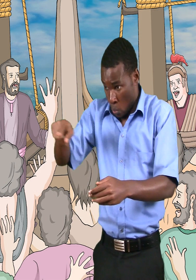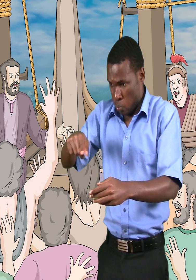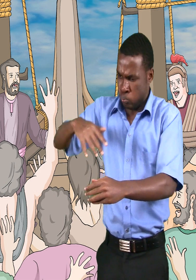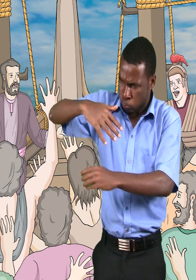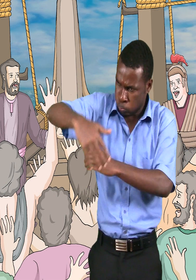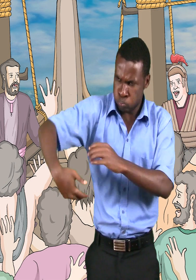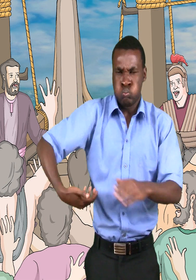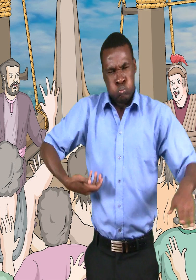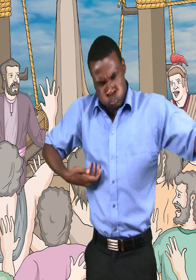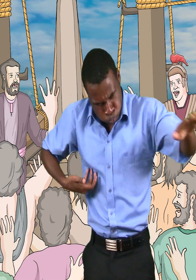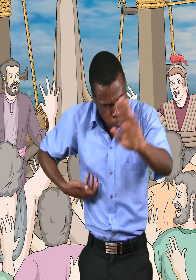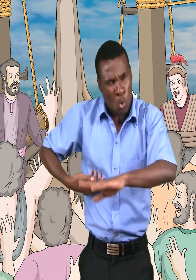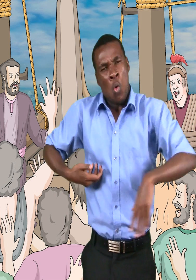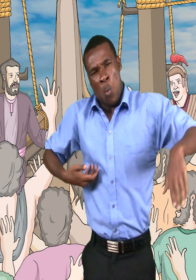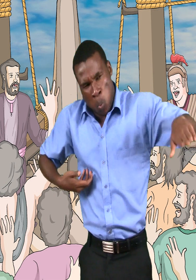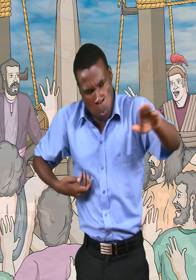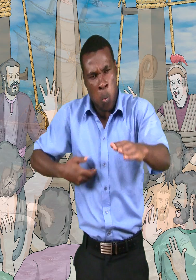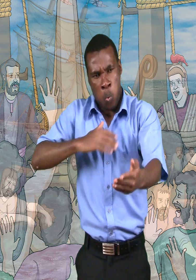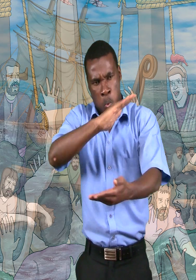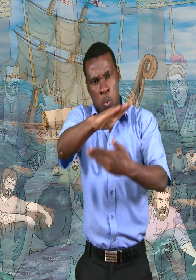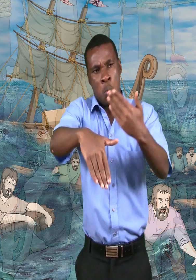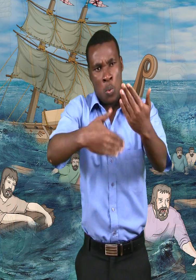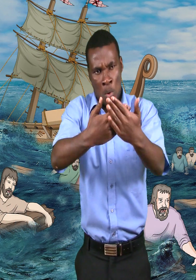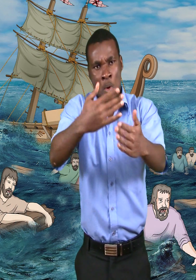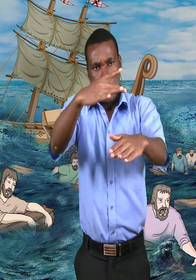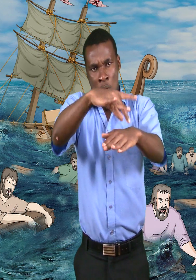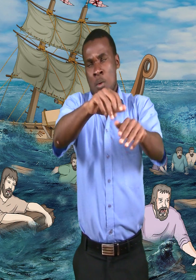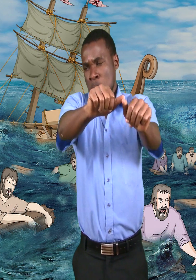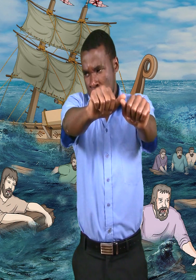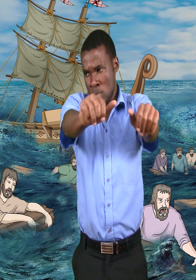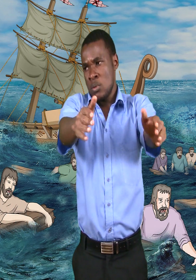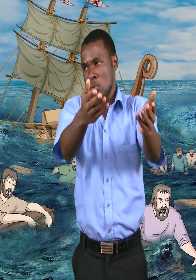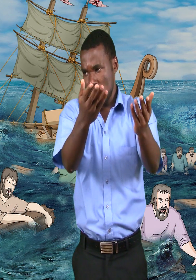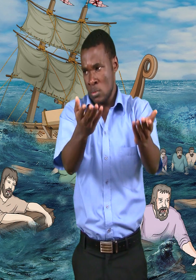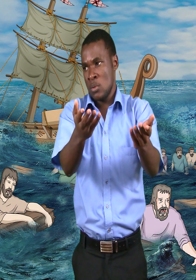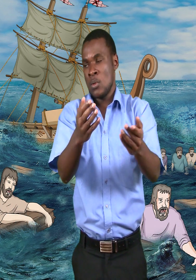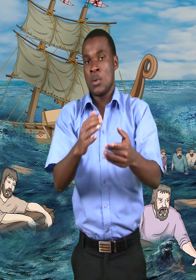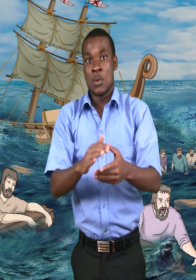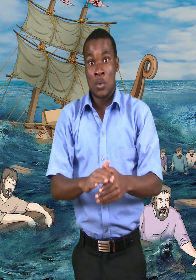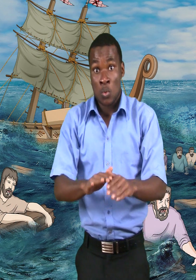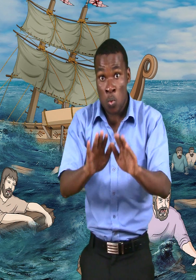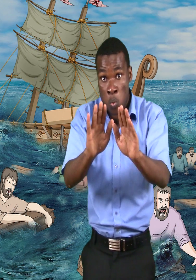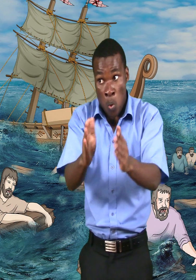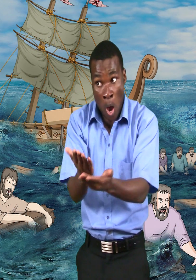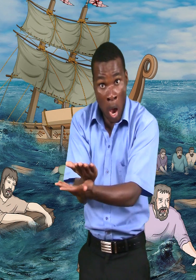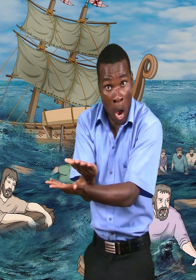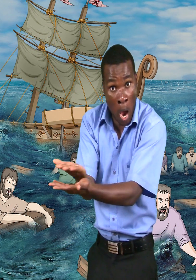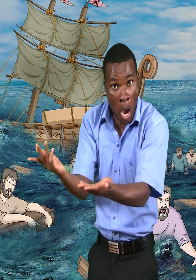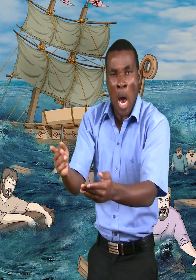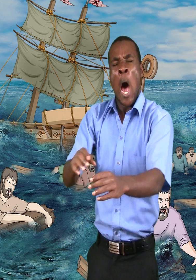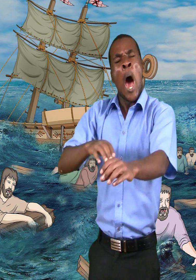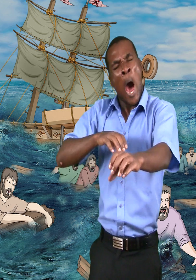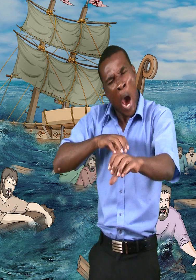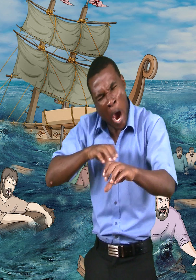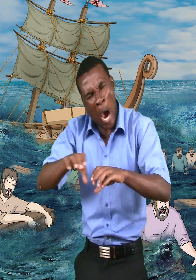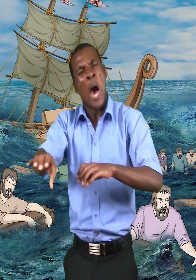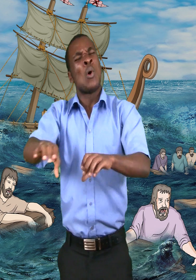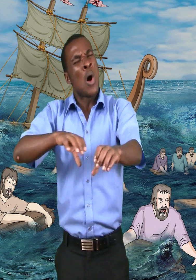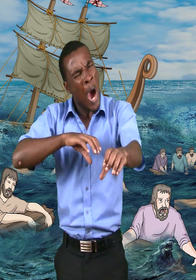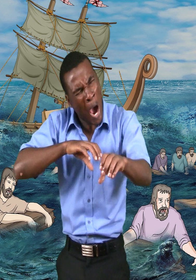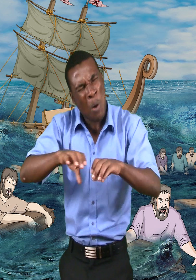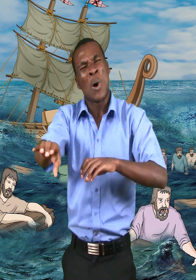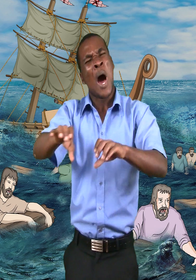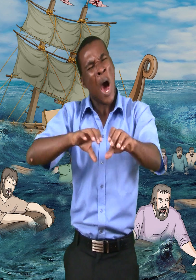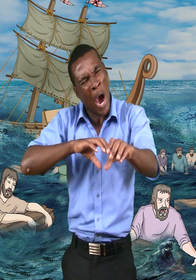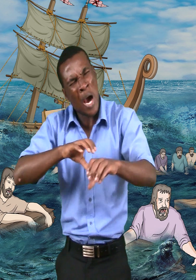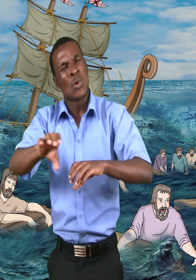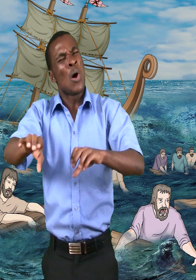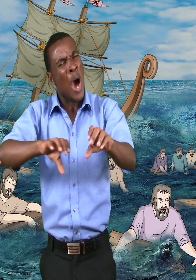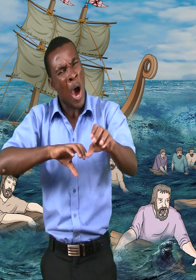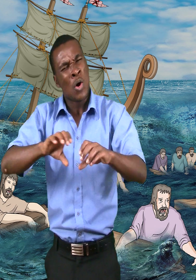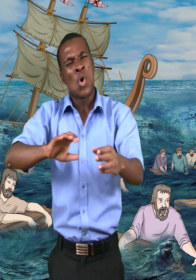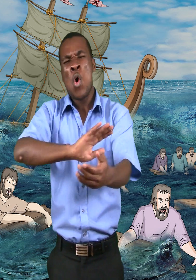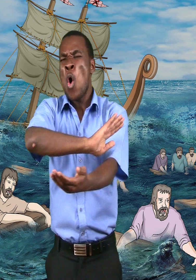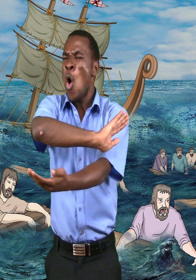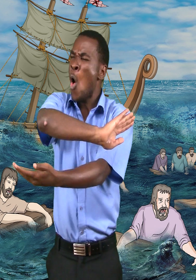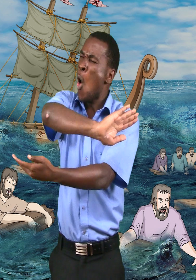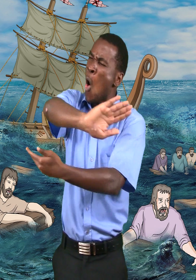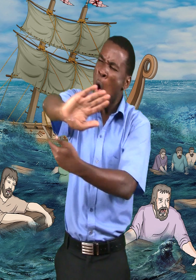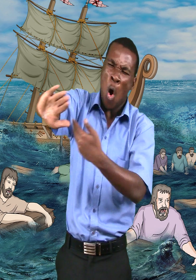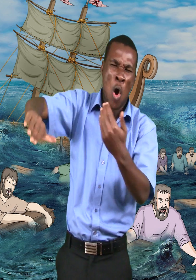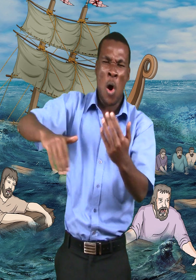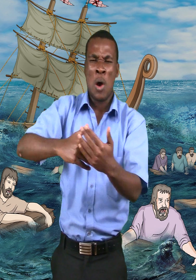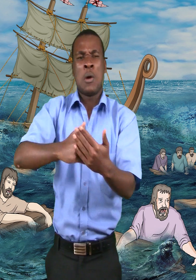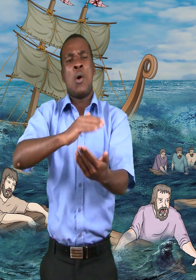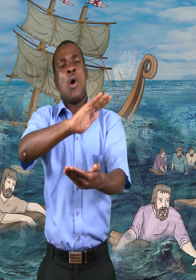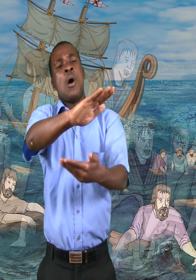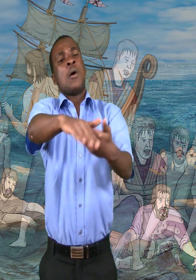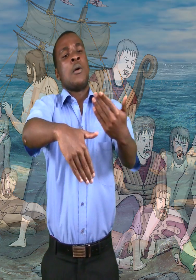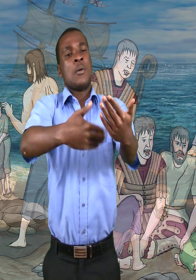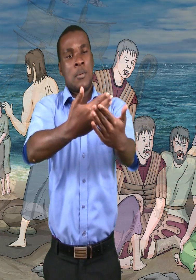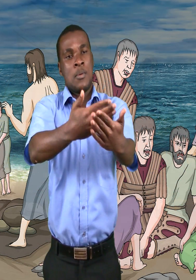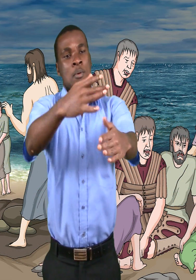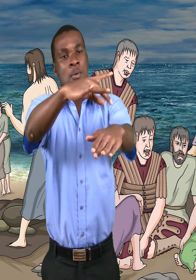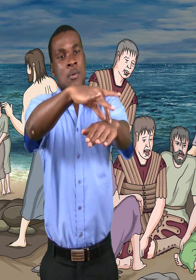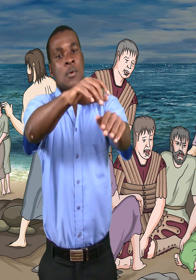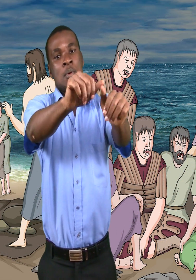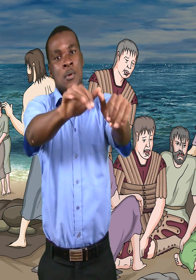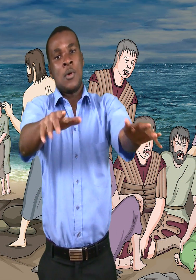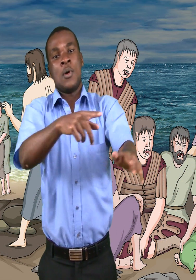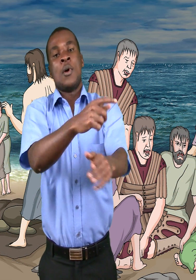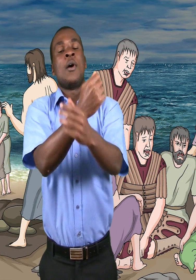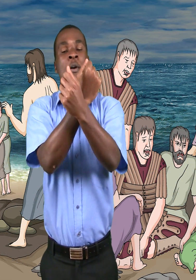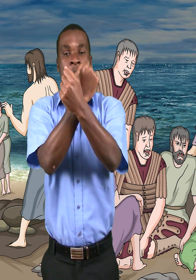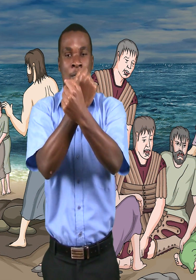He commanded those who could swim to jump overboard first and get to land. The rest were to follow on planks and various parts of the ship.